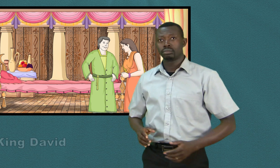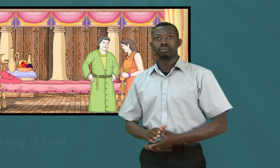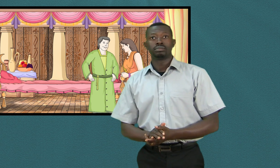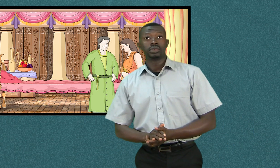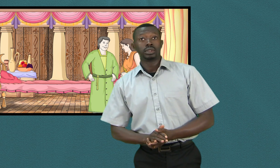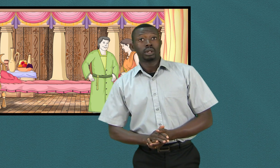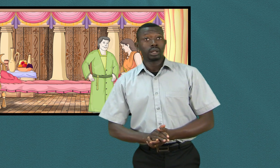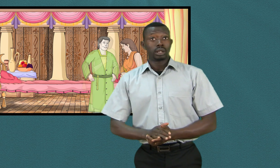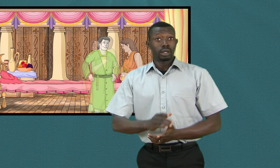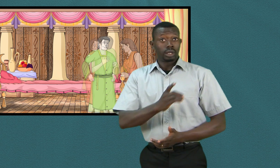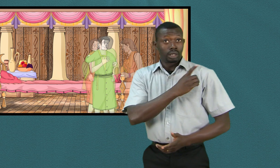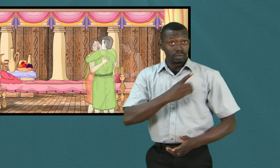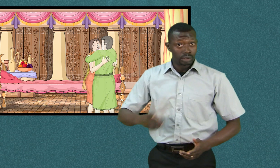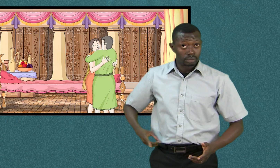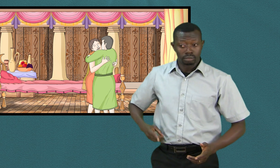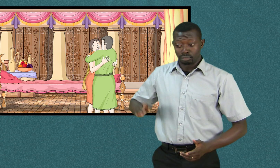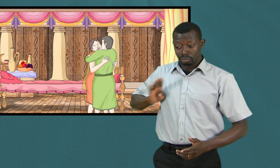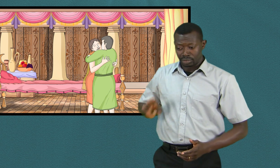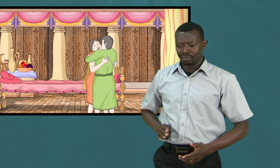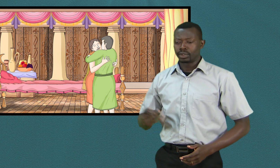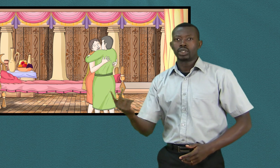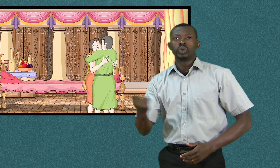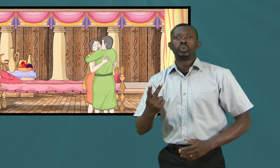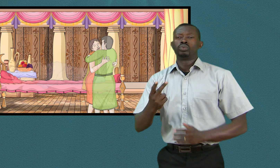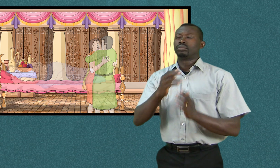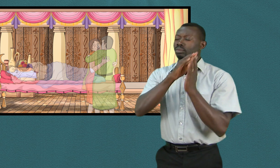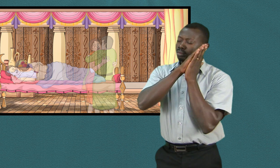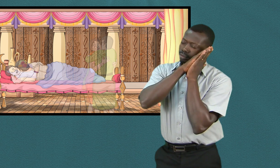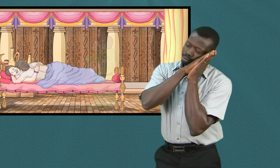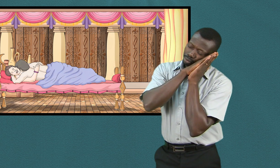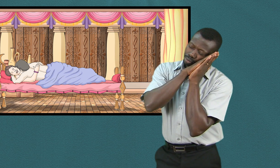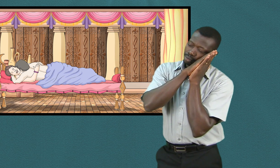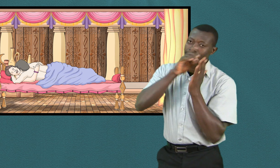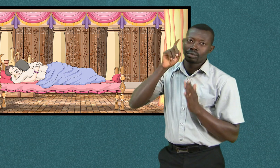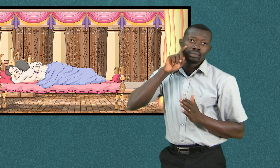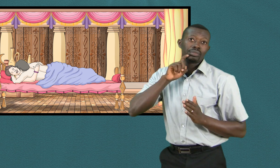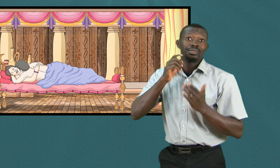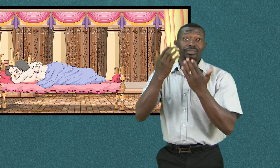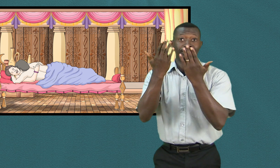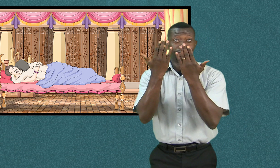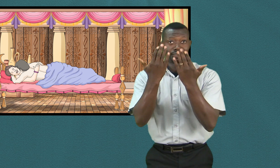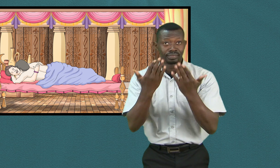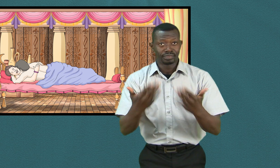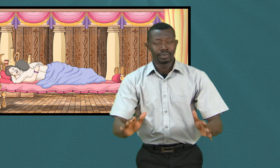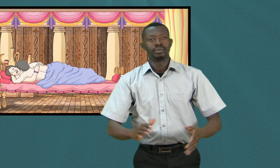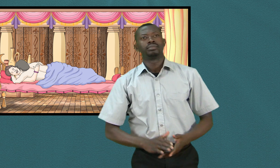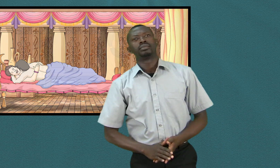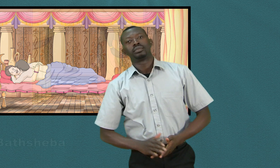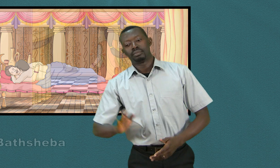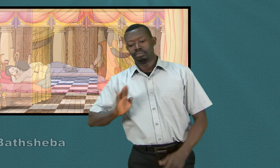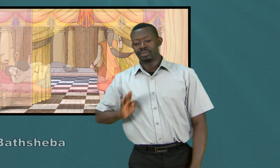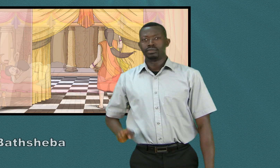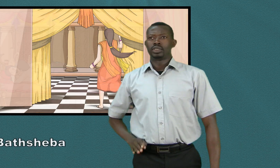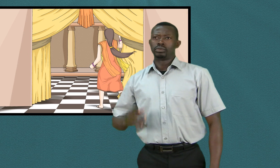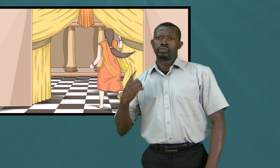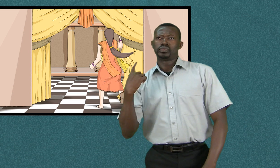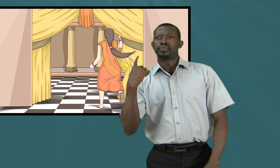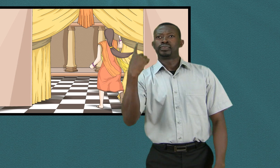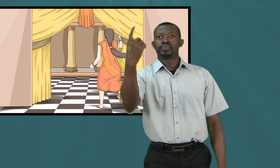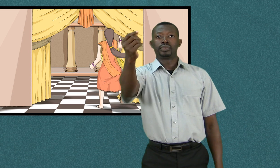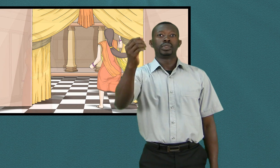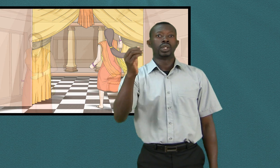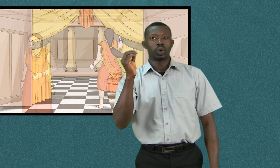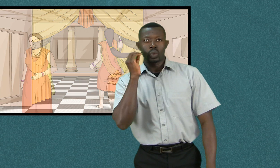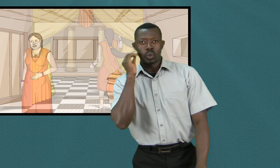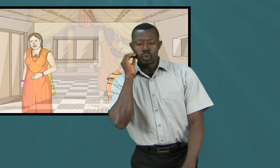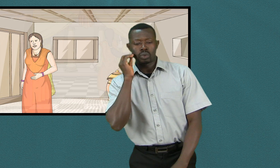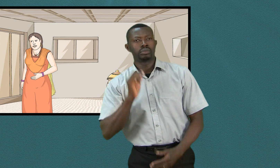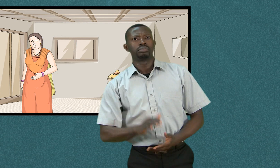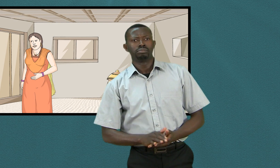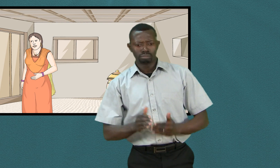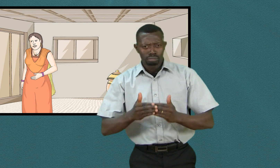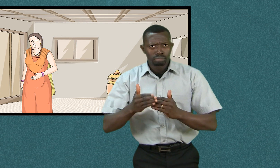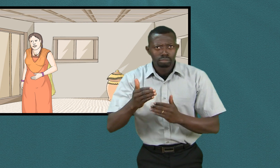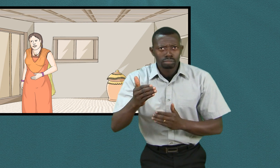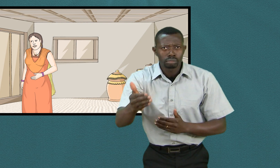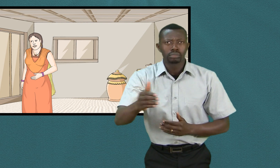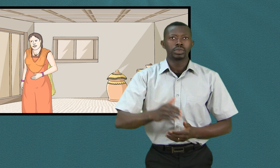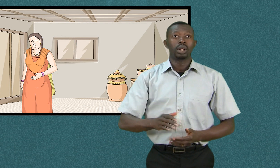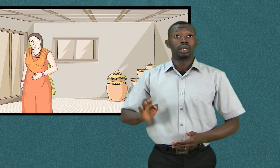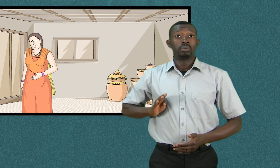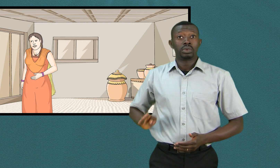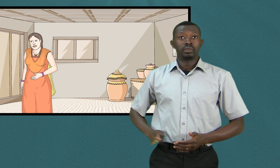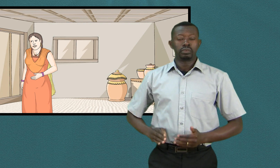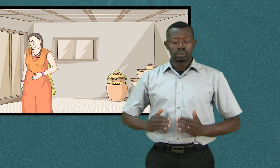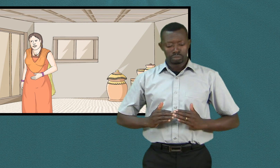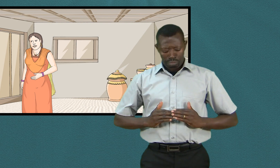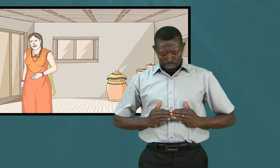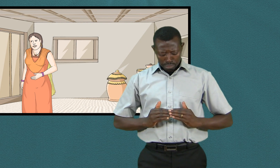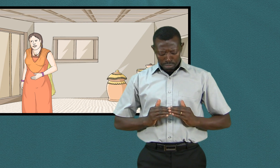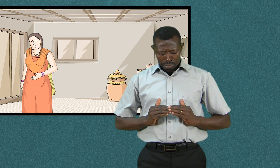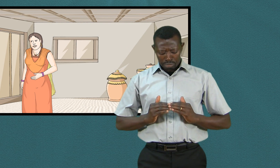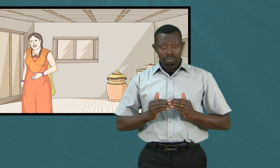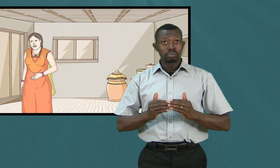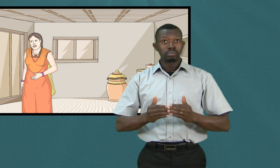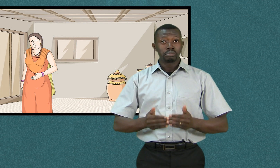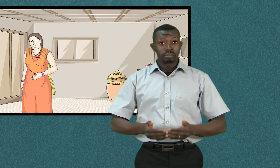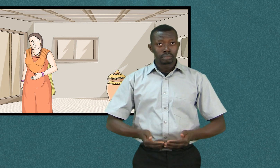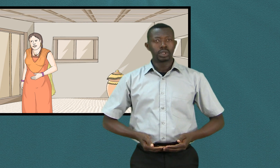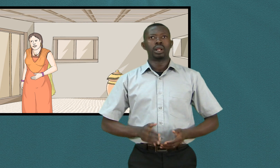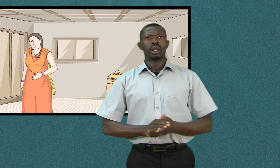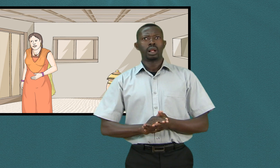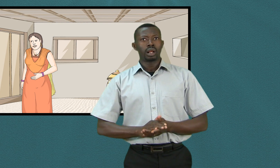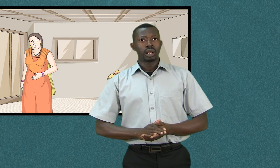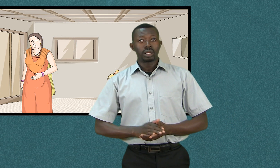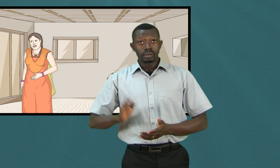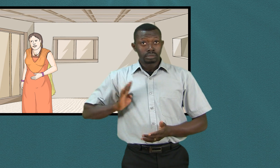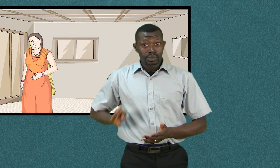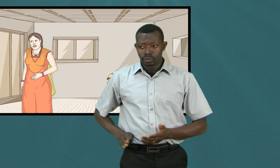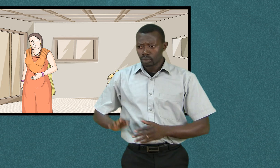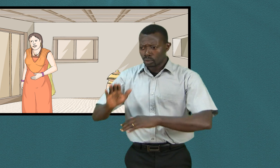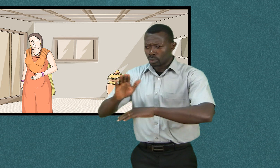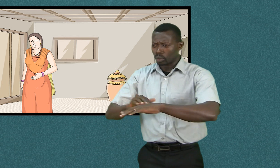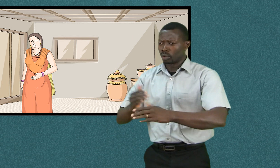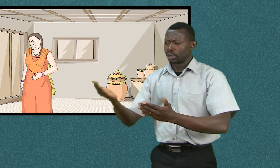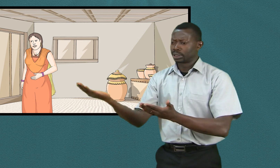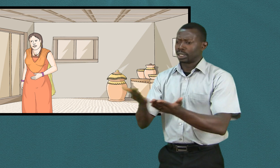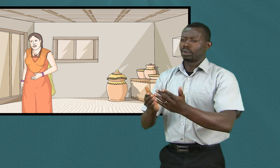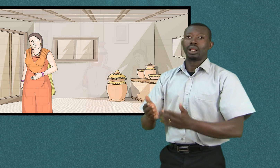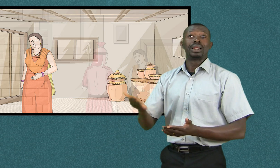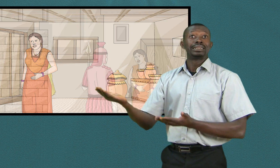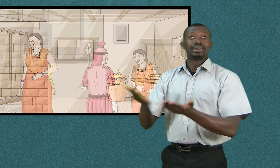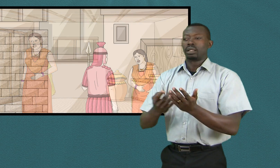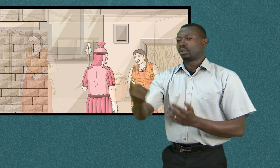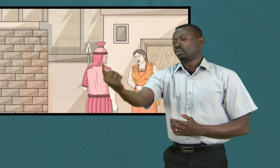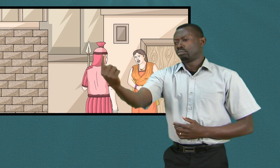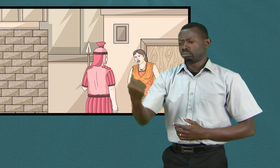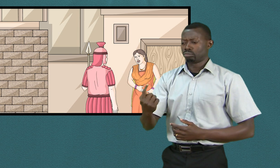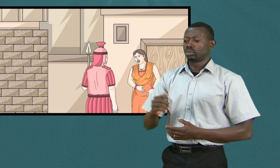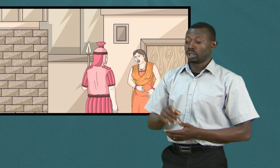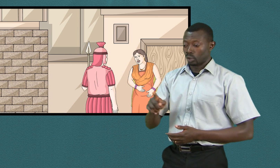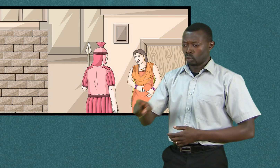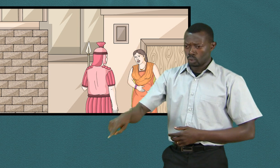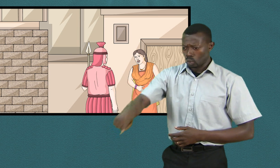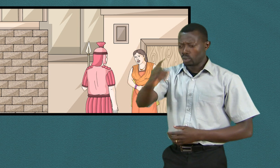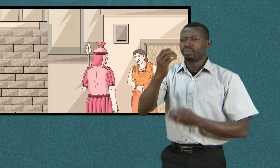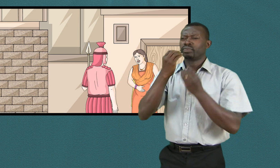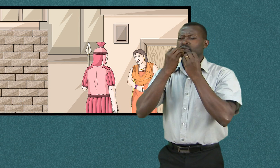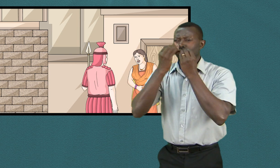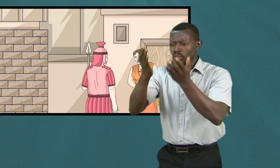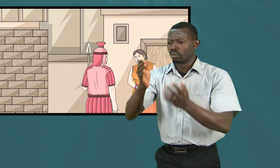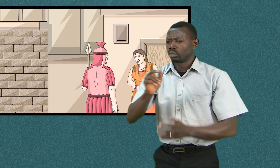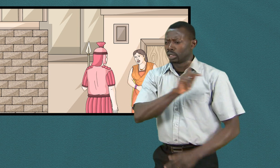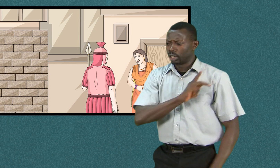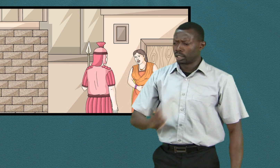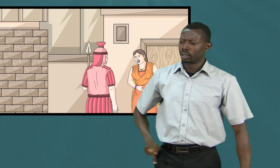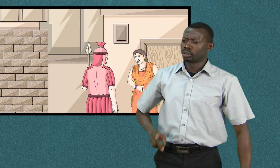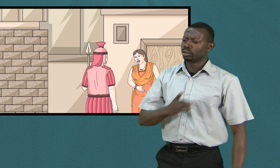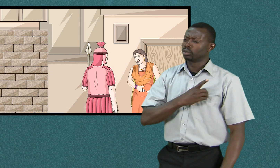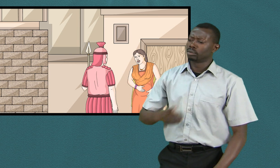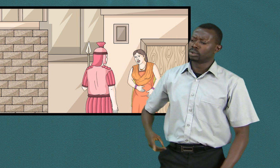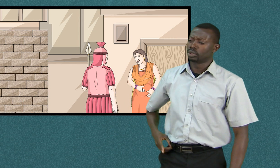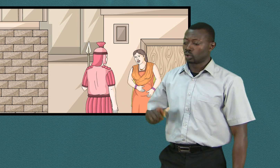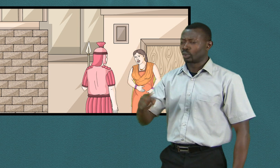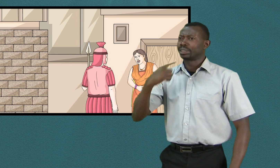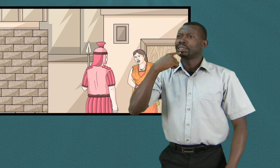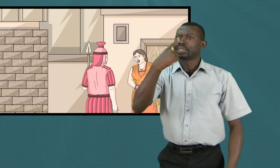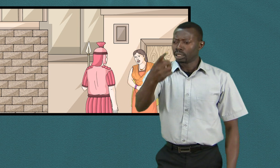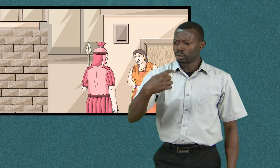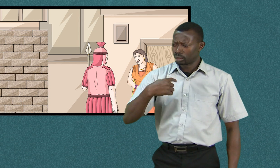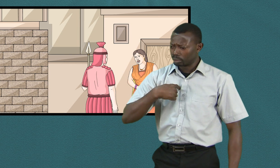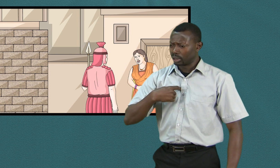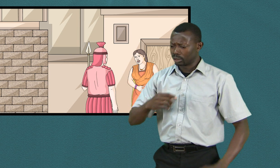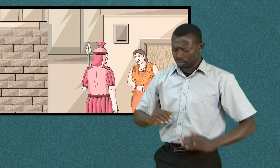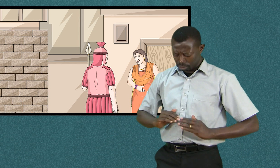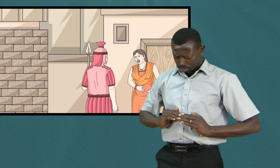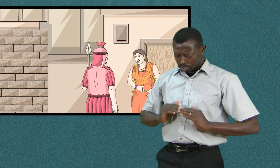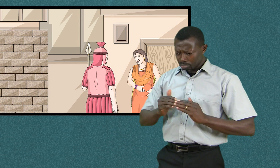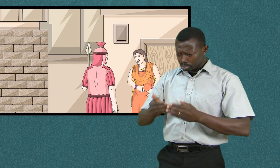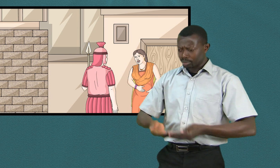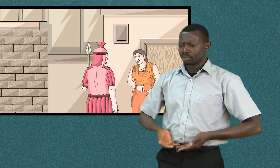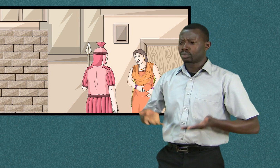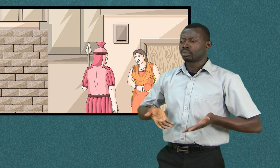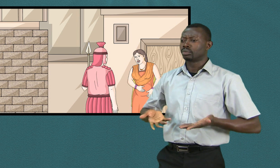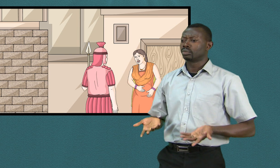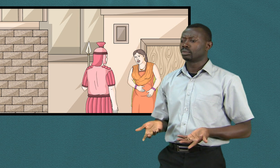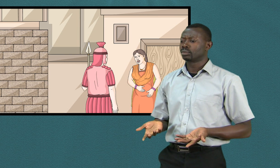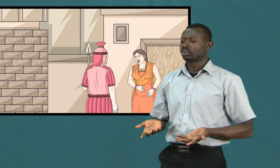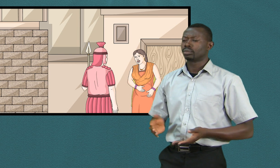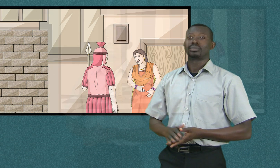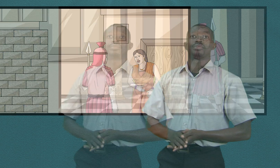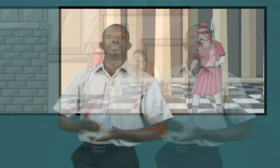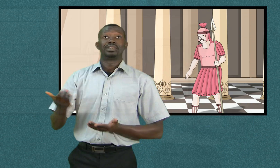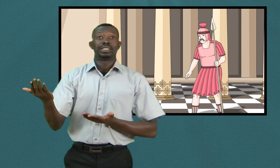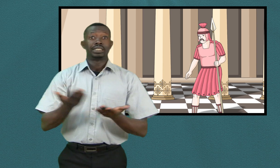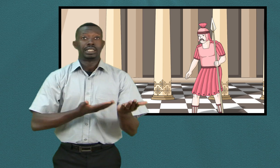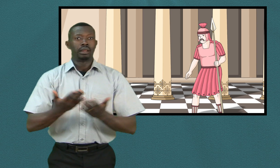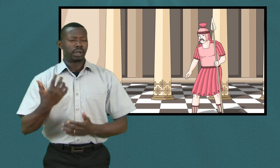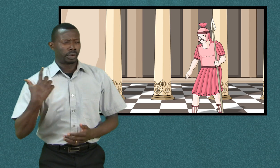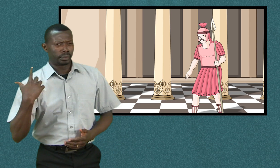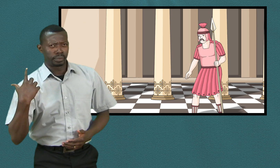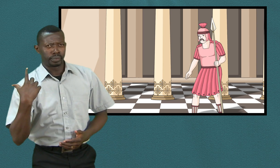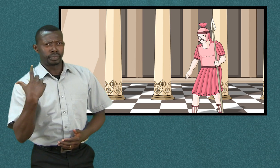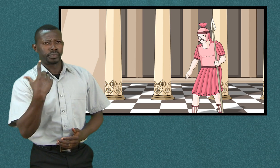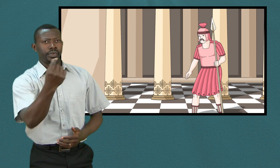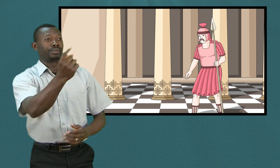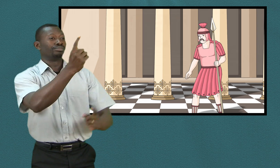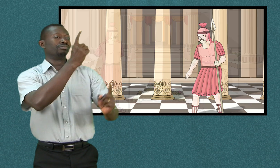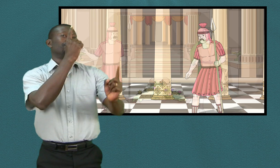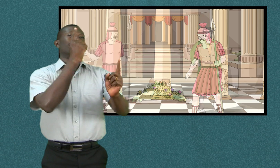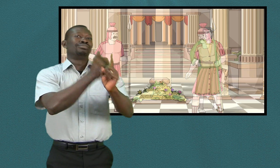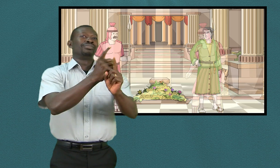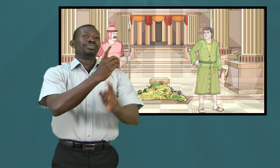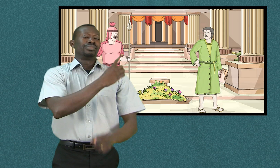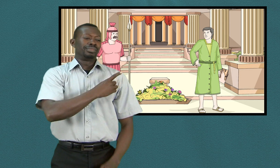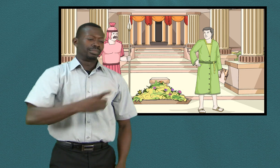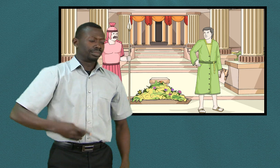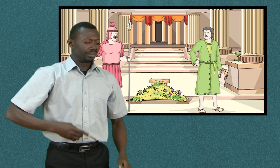(Now she had just purified herself from her uncleanness.) Then she returned home.